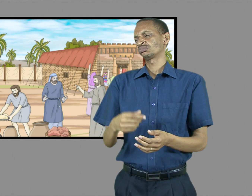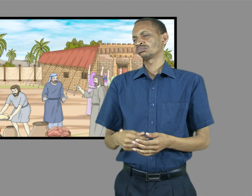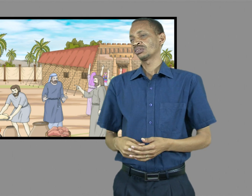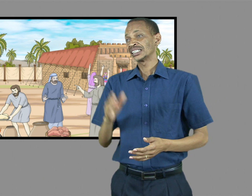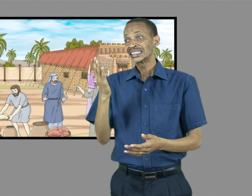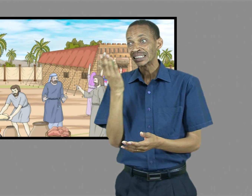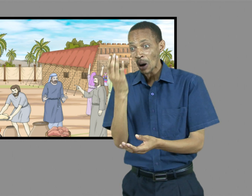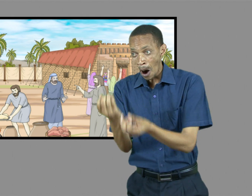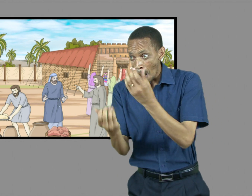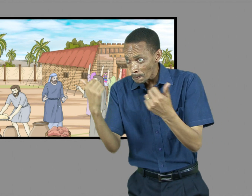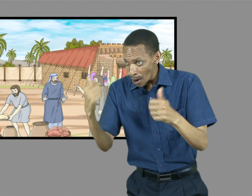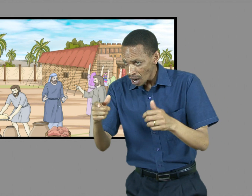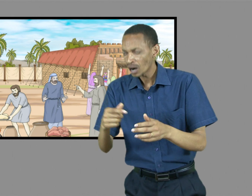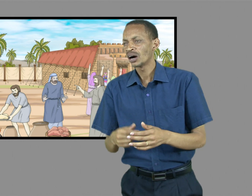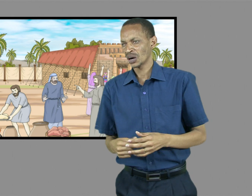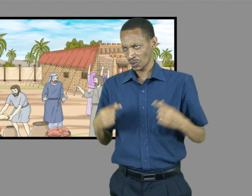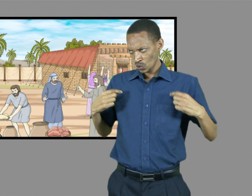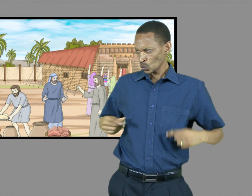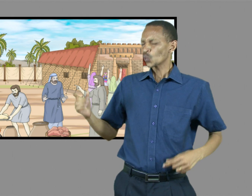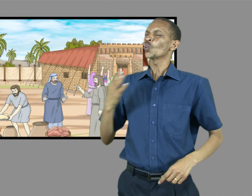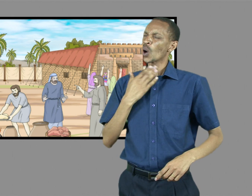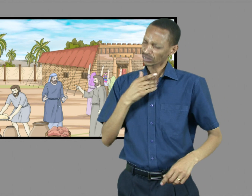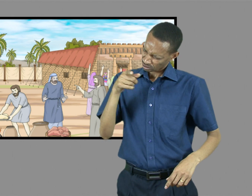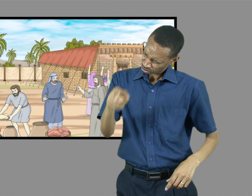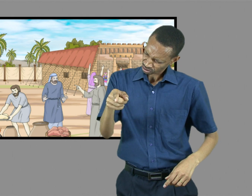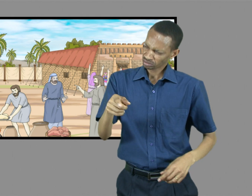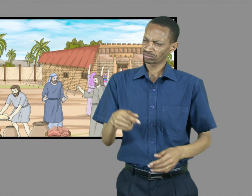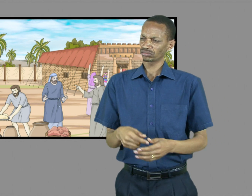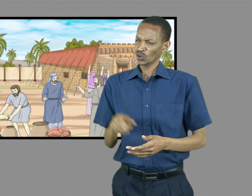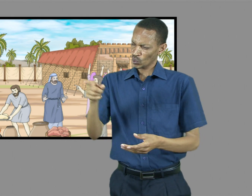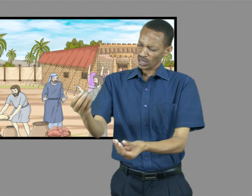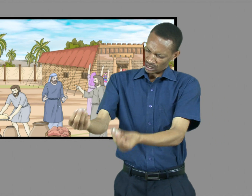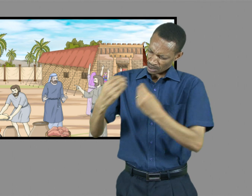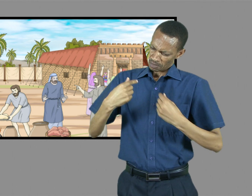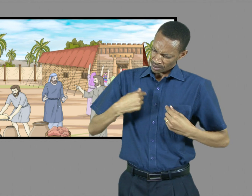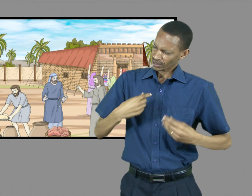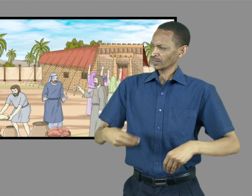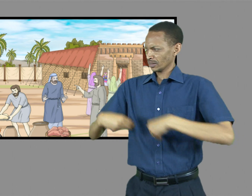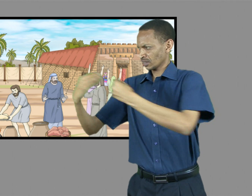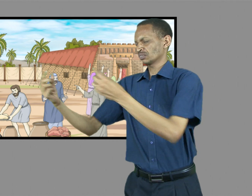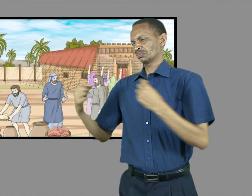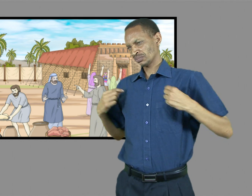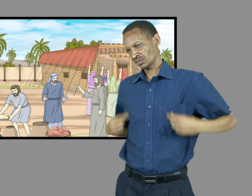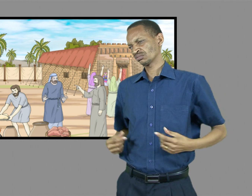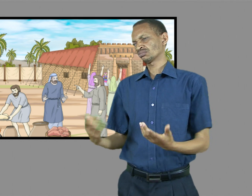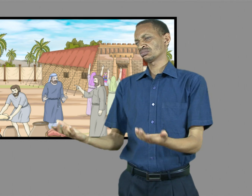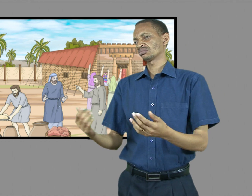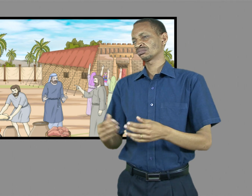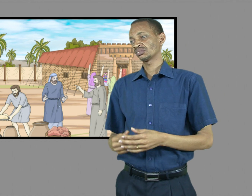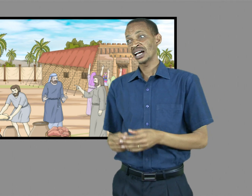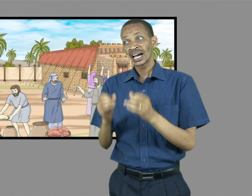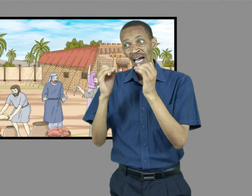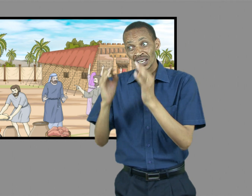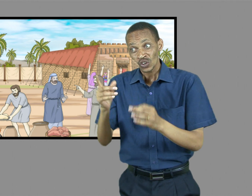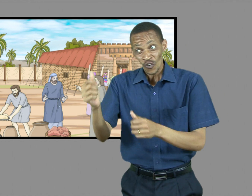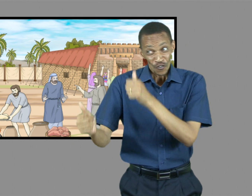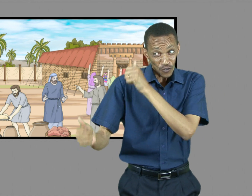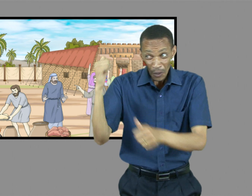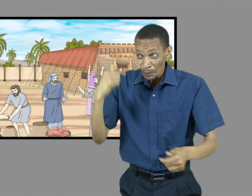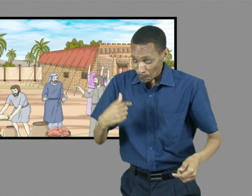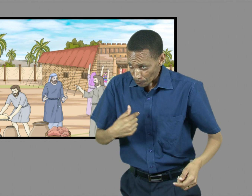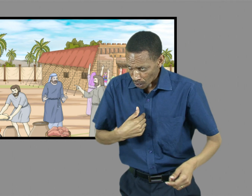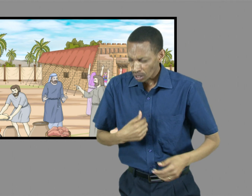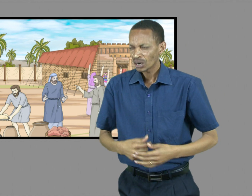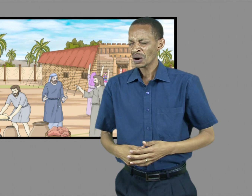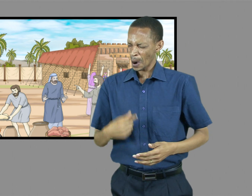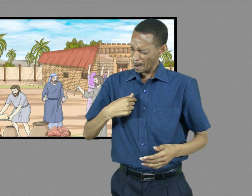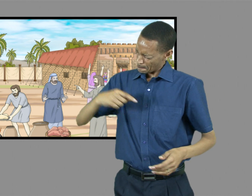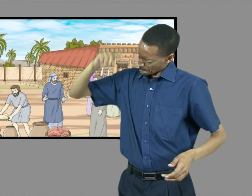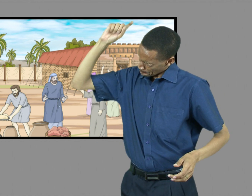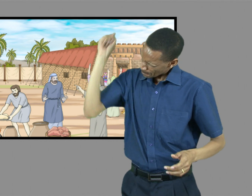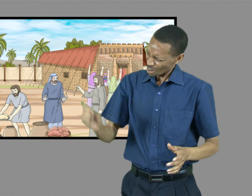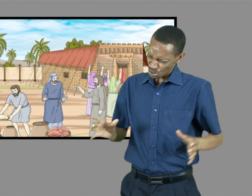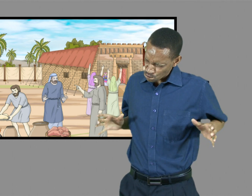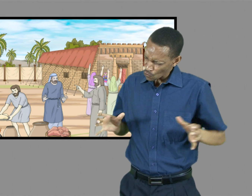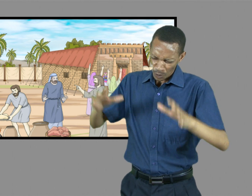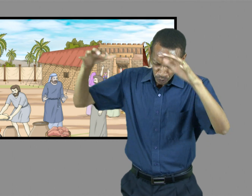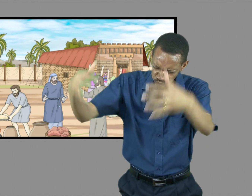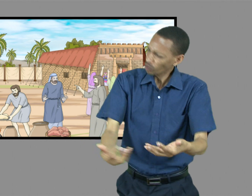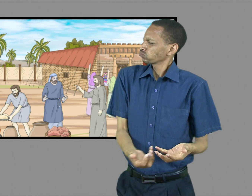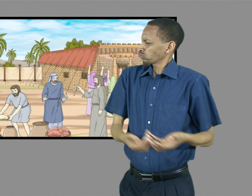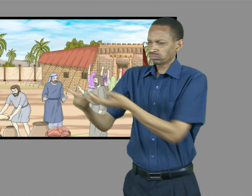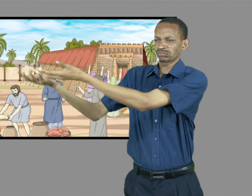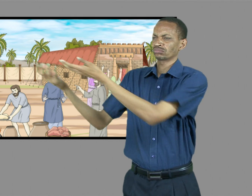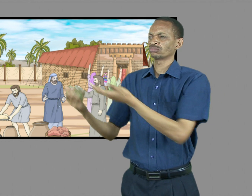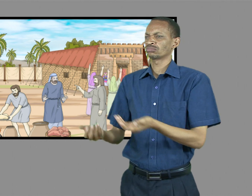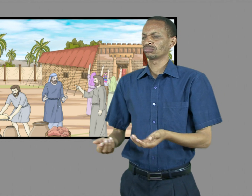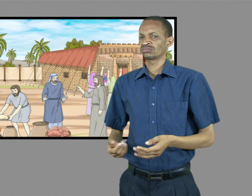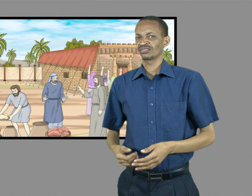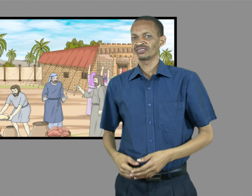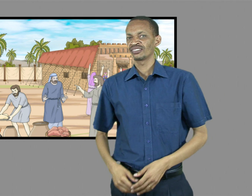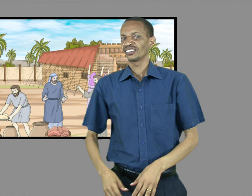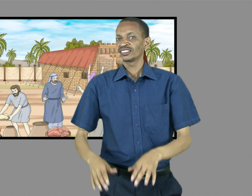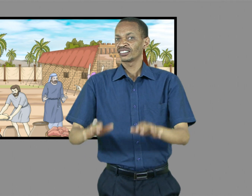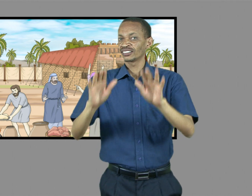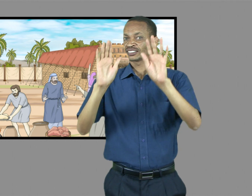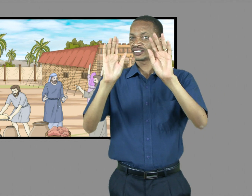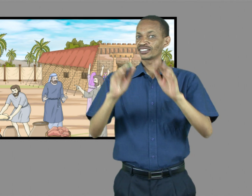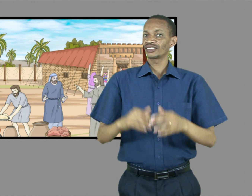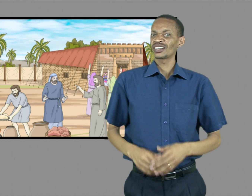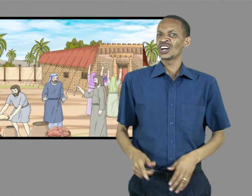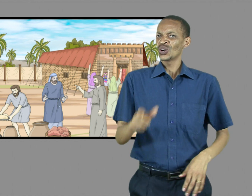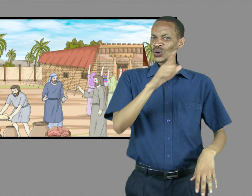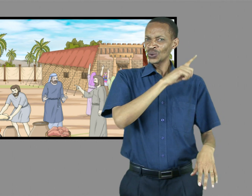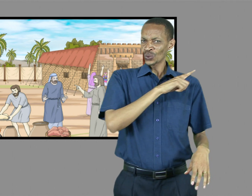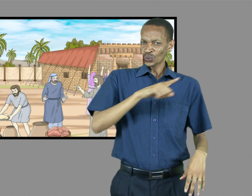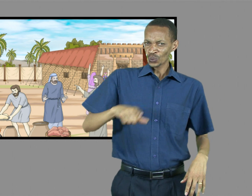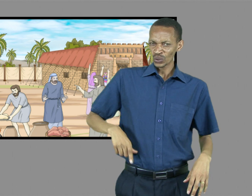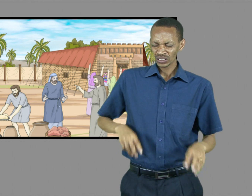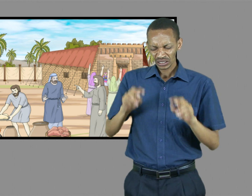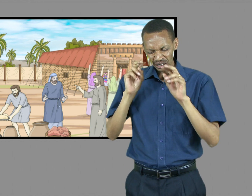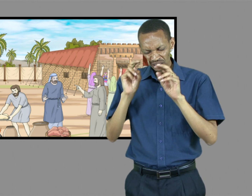If you refuse, I will take it by force!”